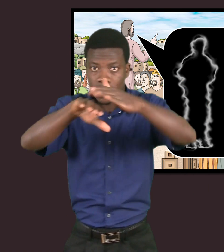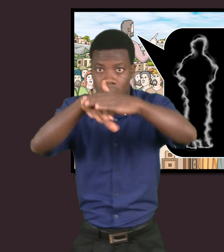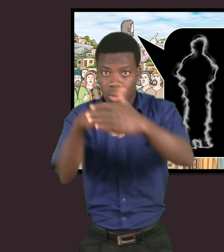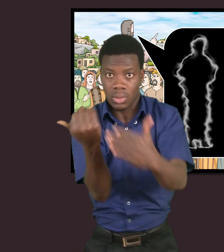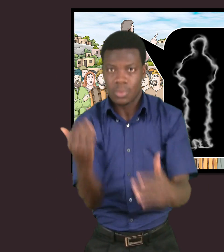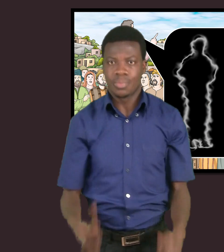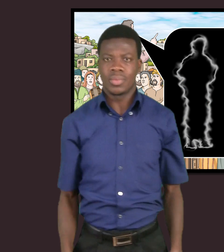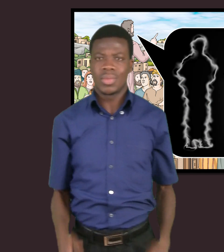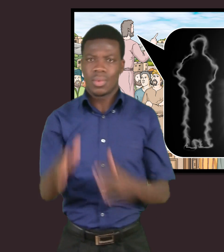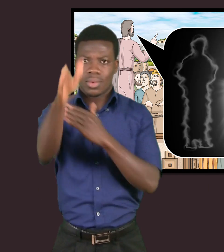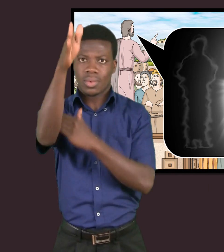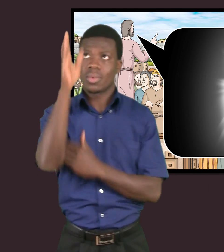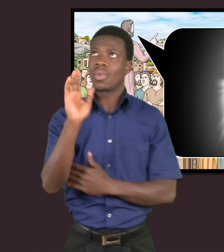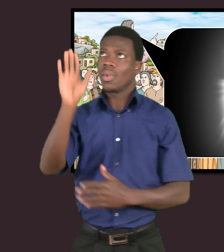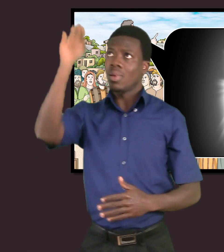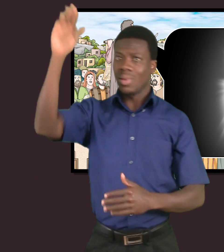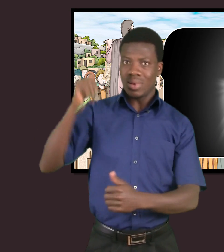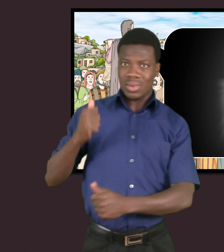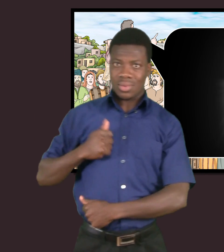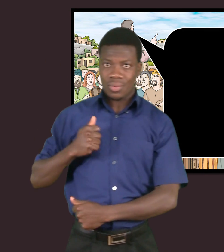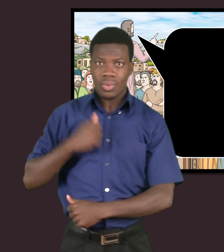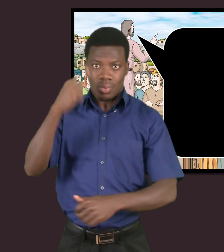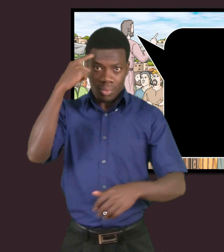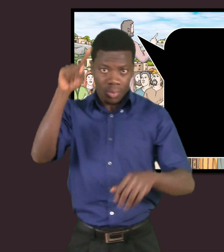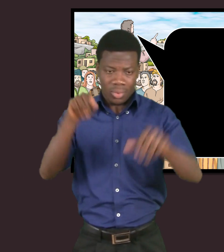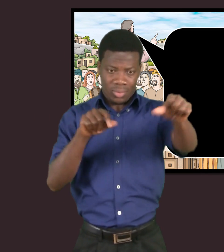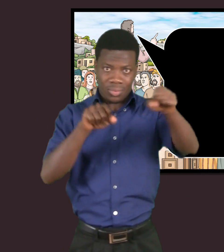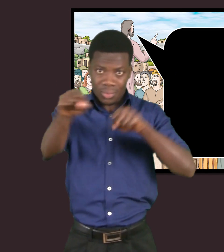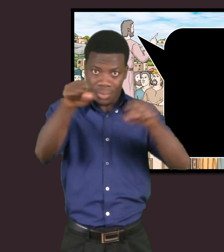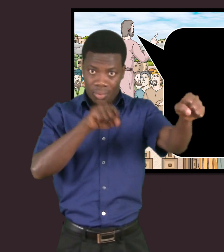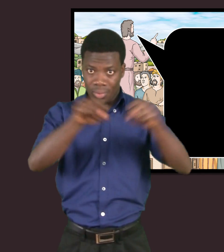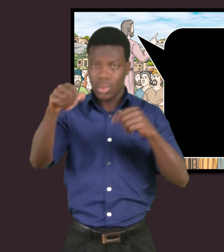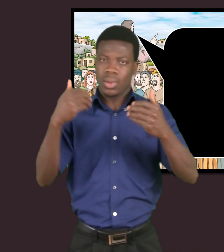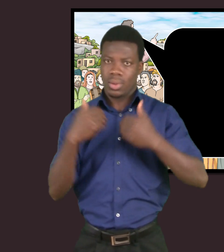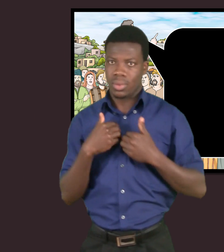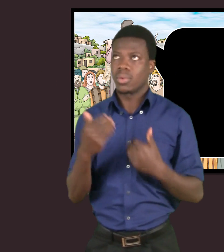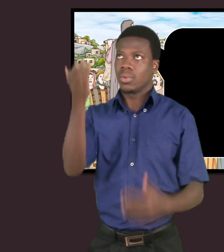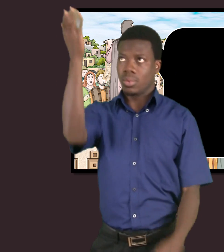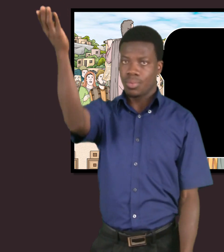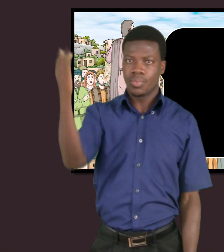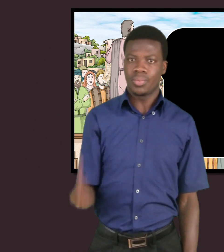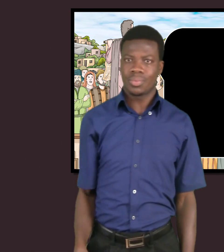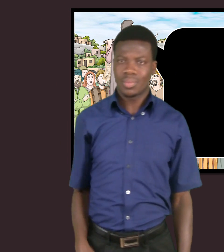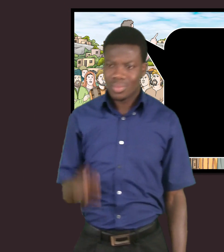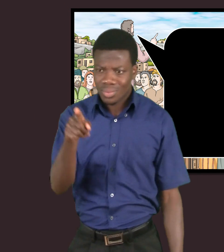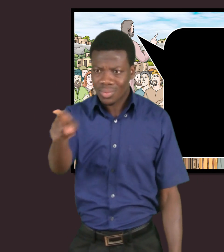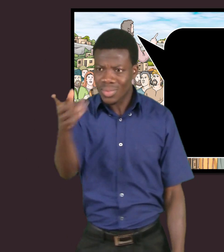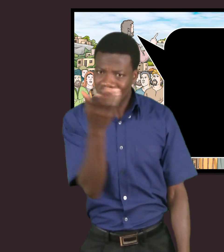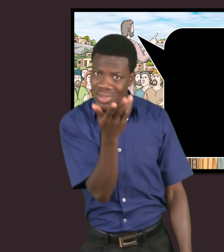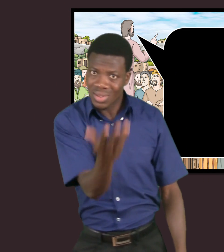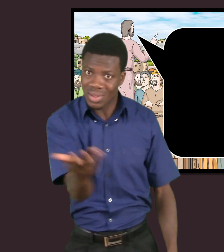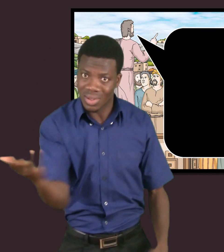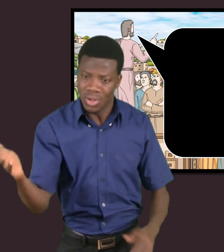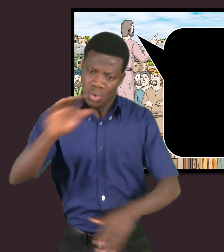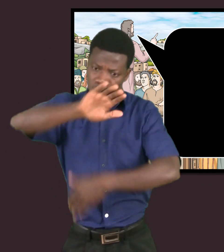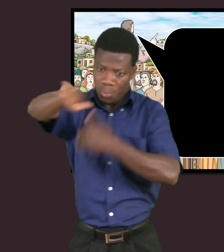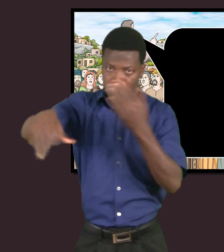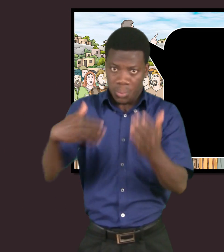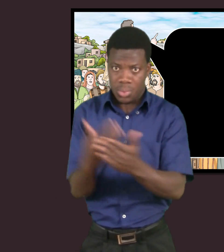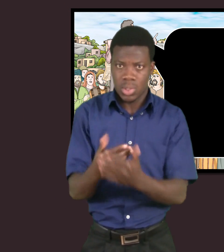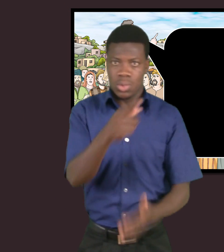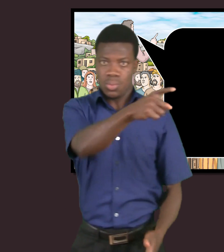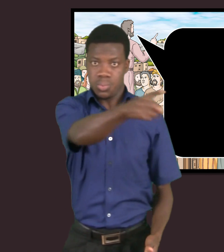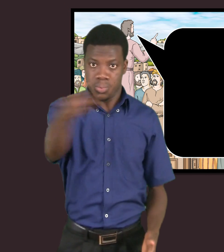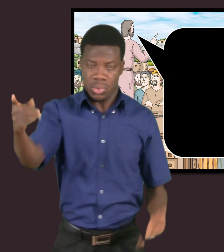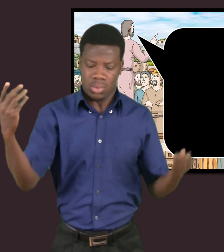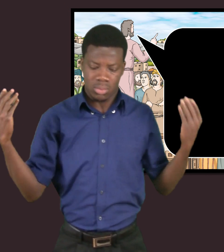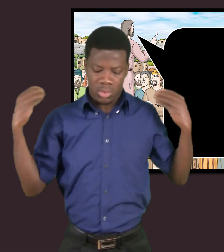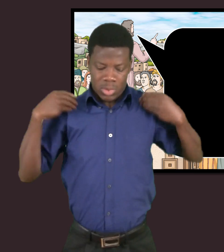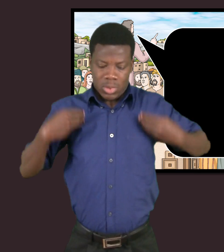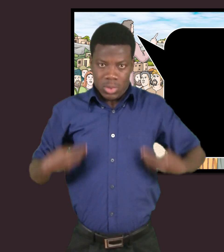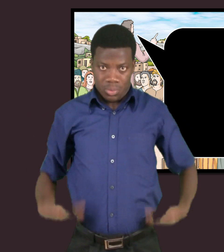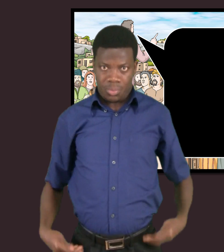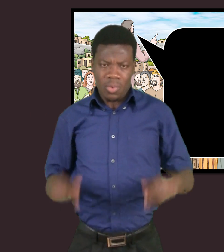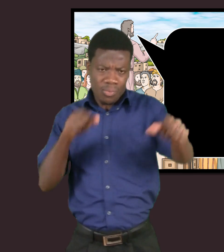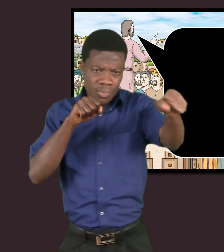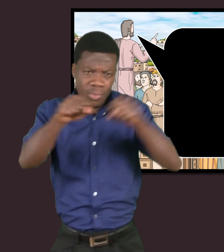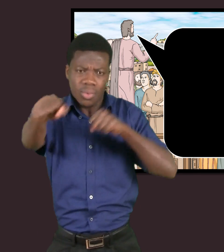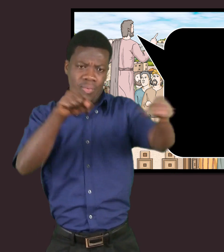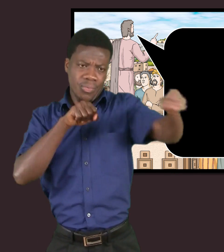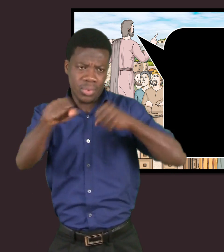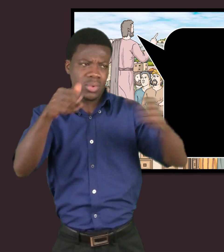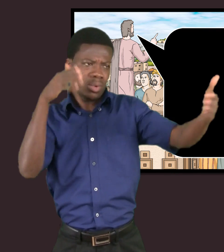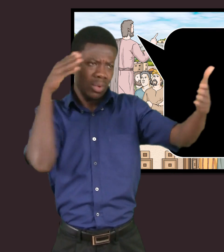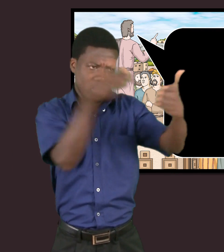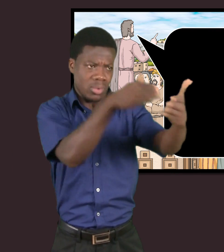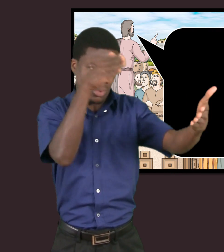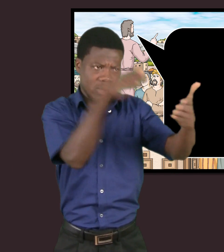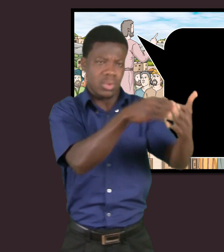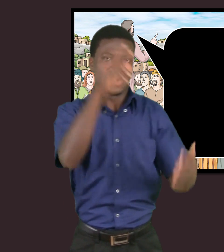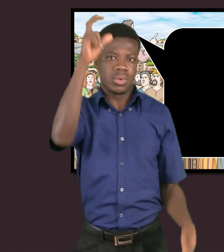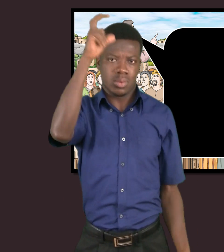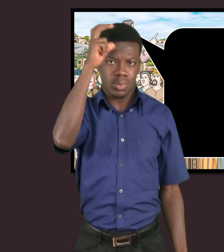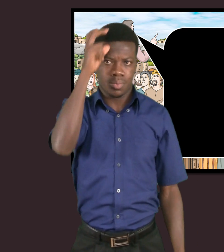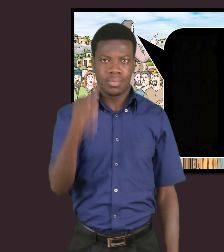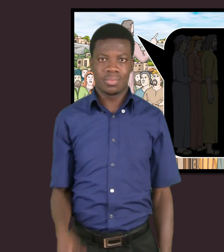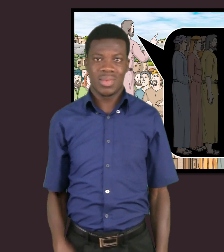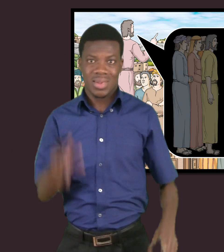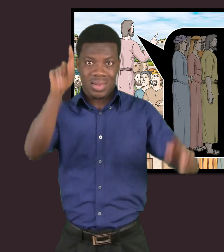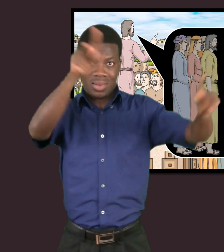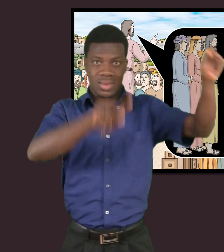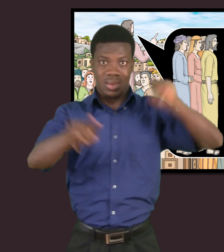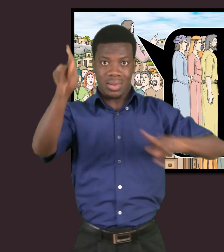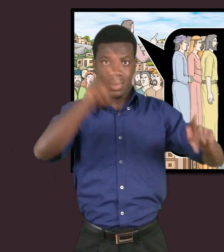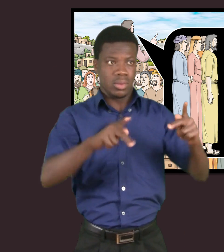Put on the full armor of God, so that you can make your stand against the devil’s schemes.